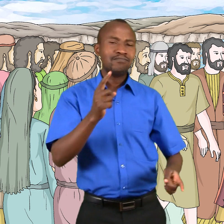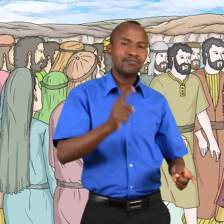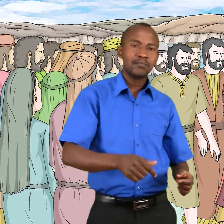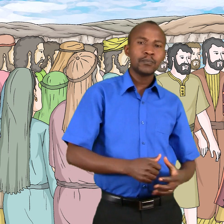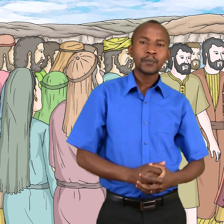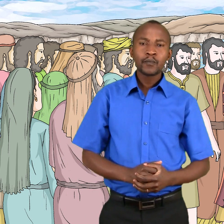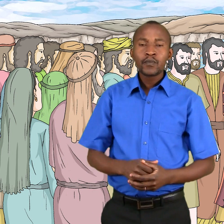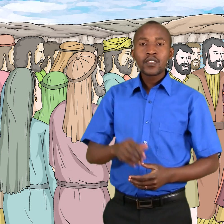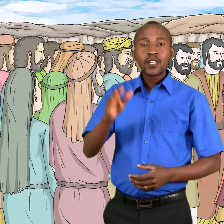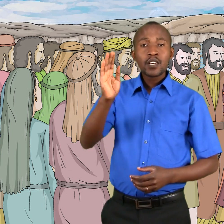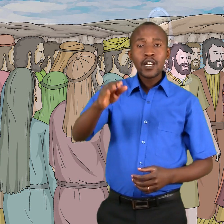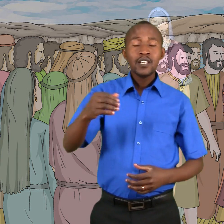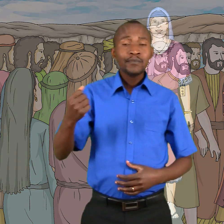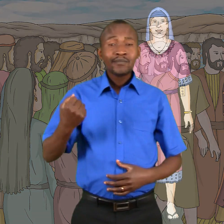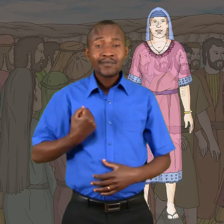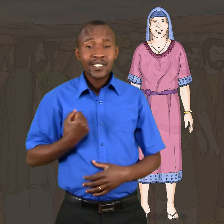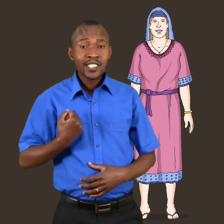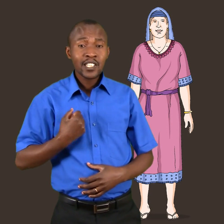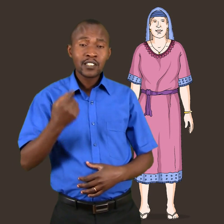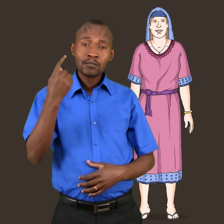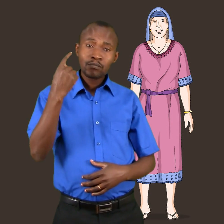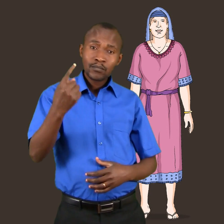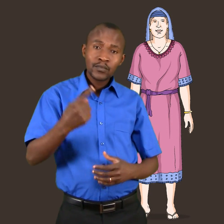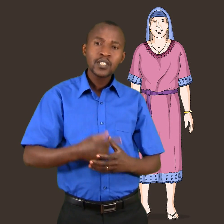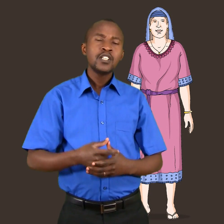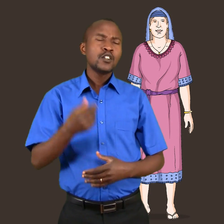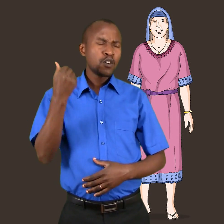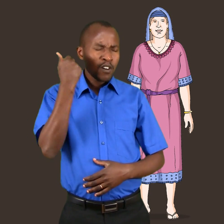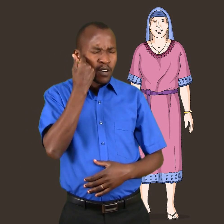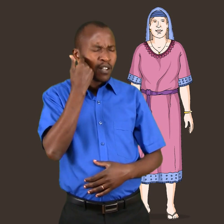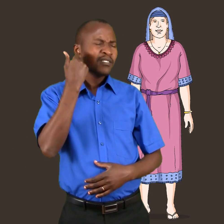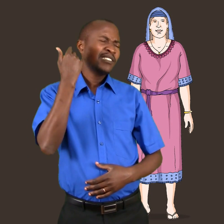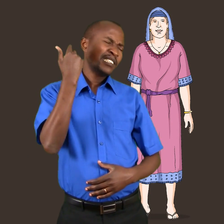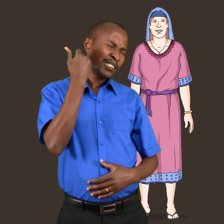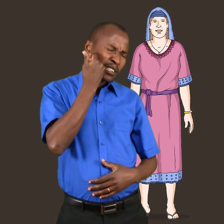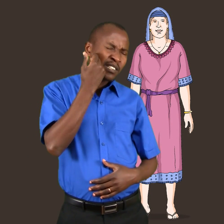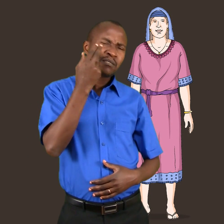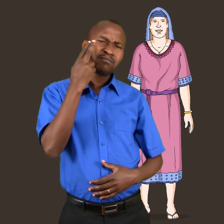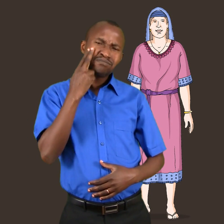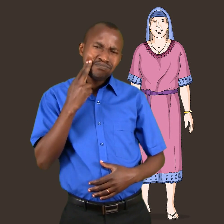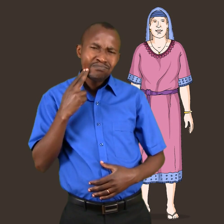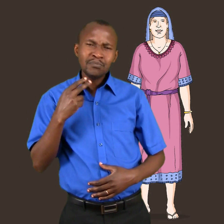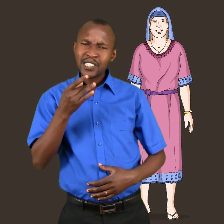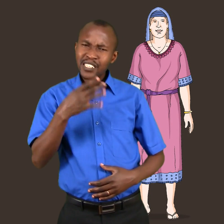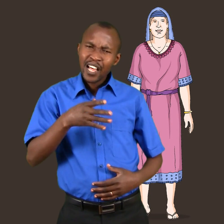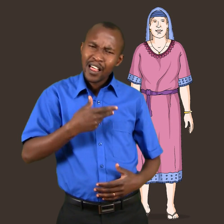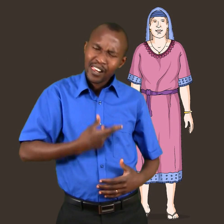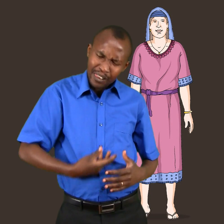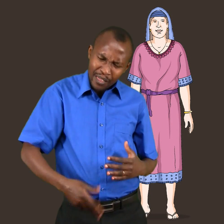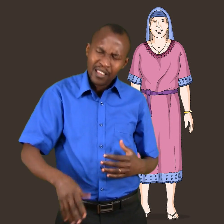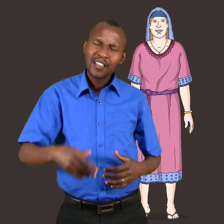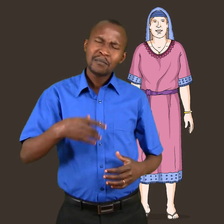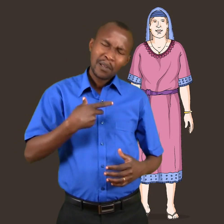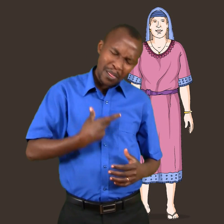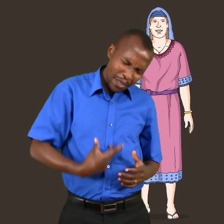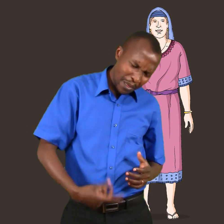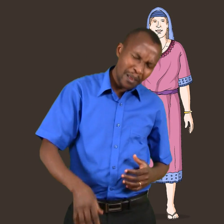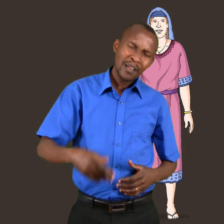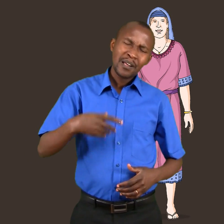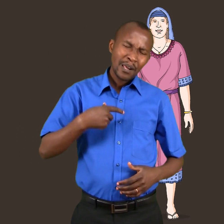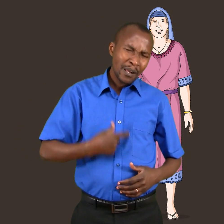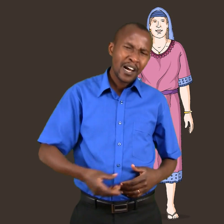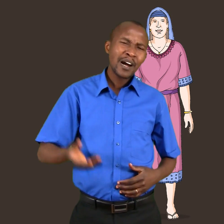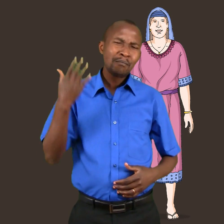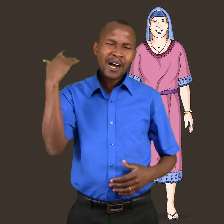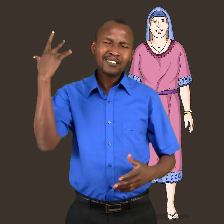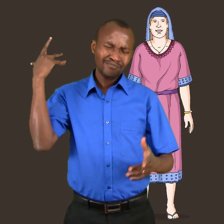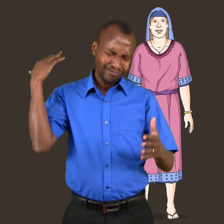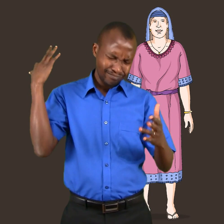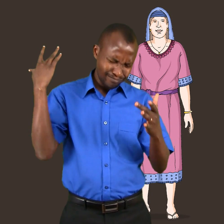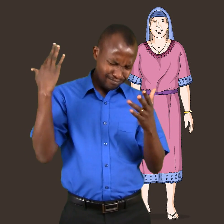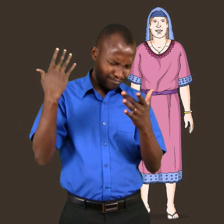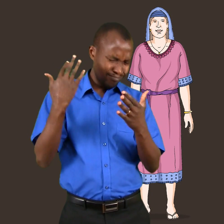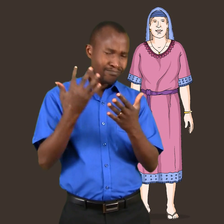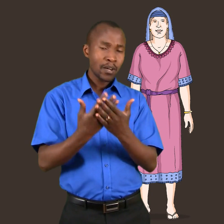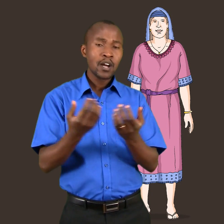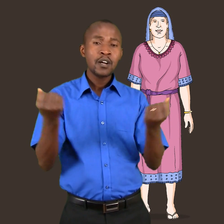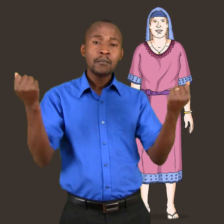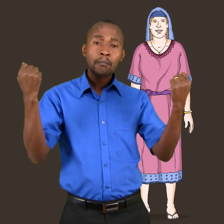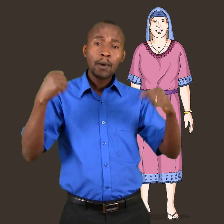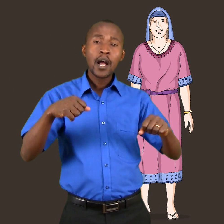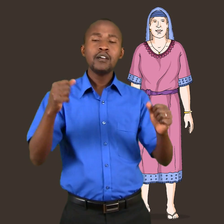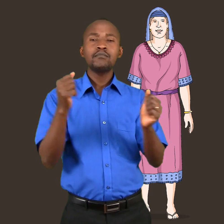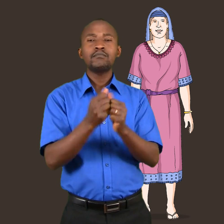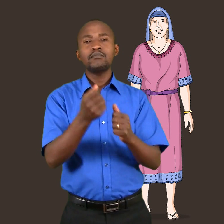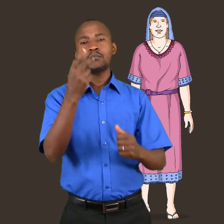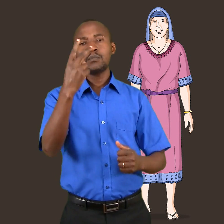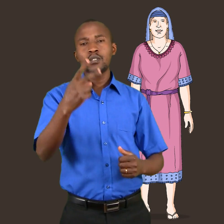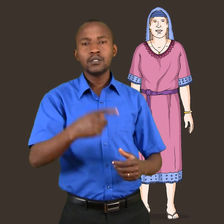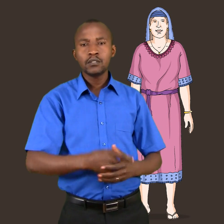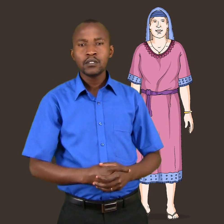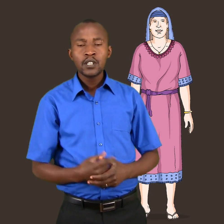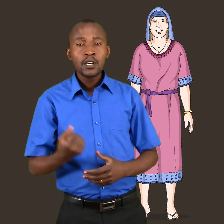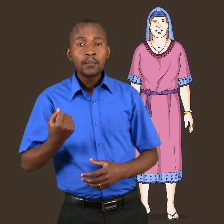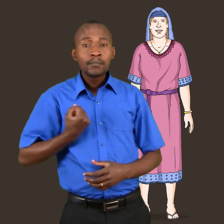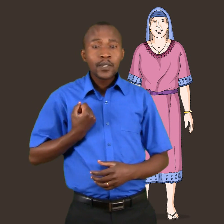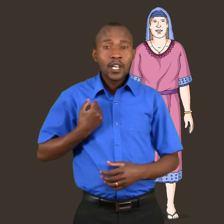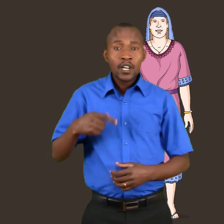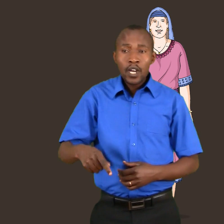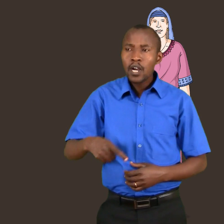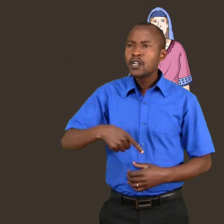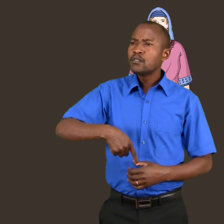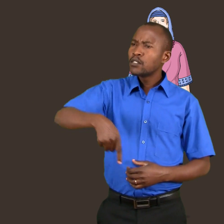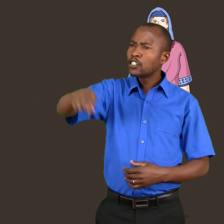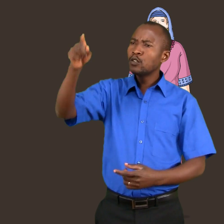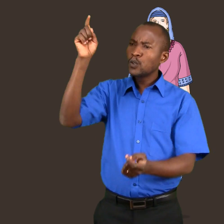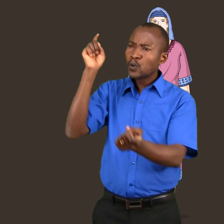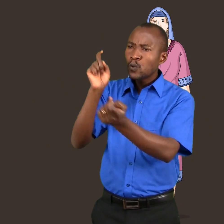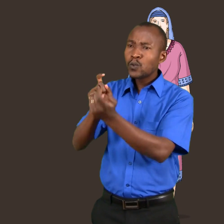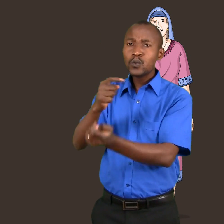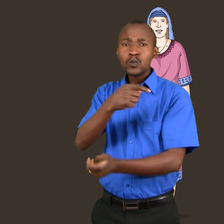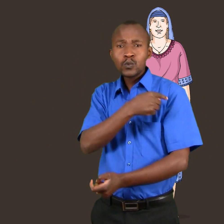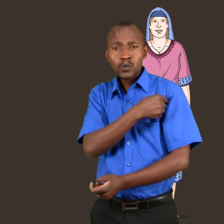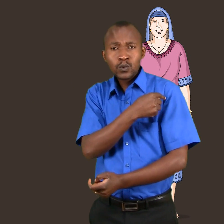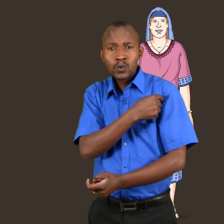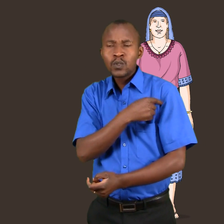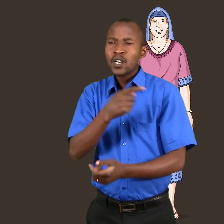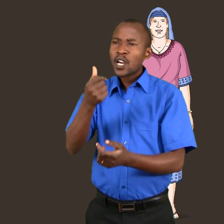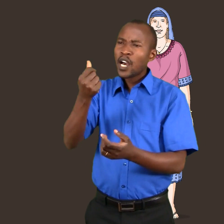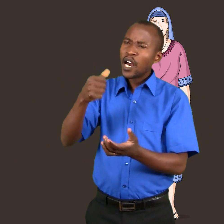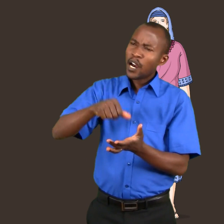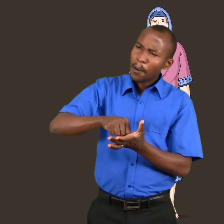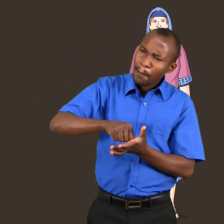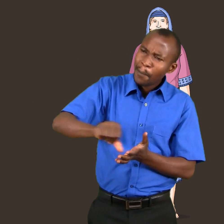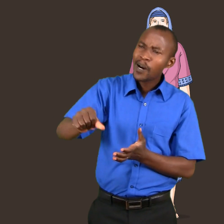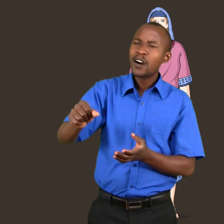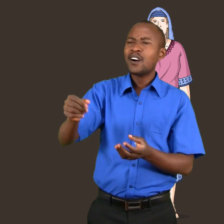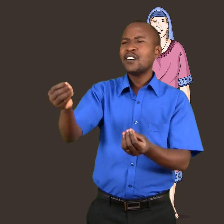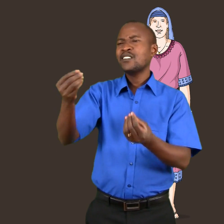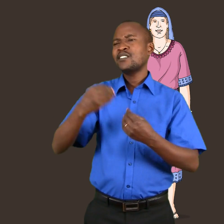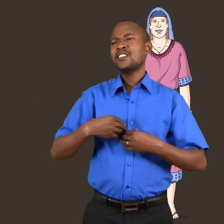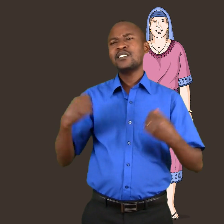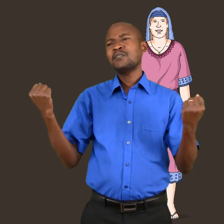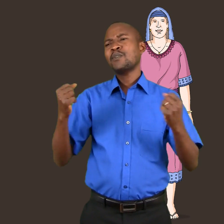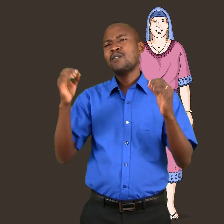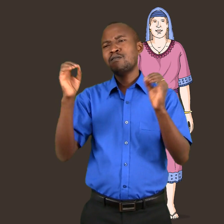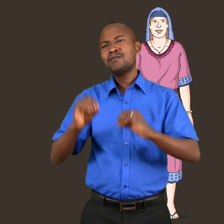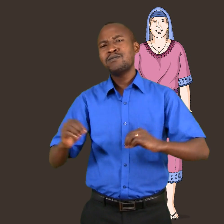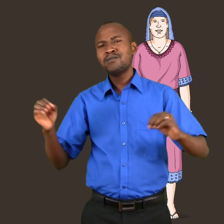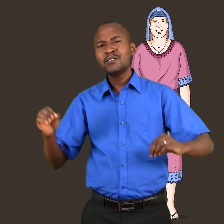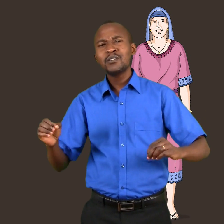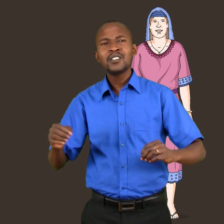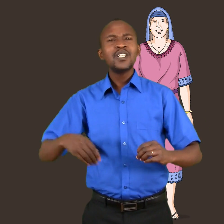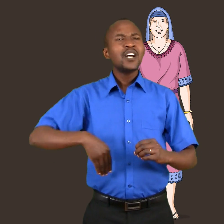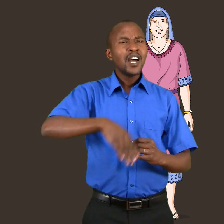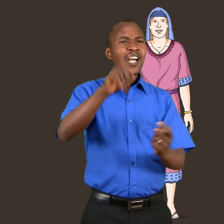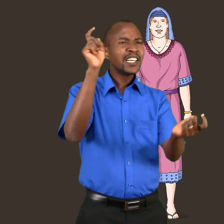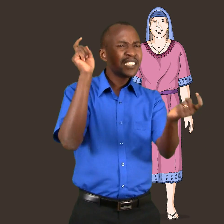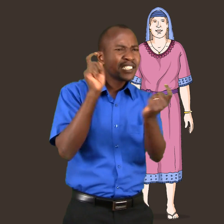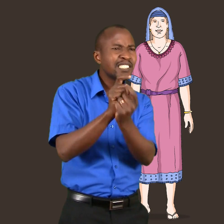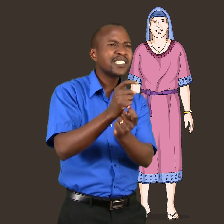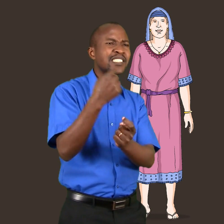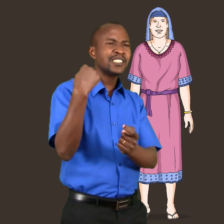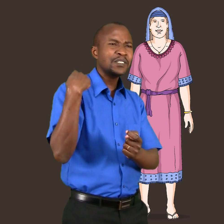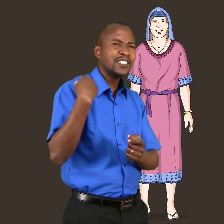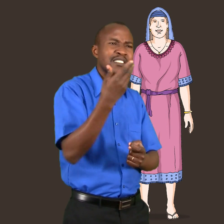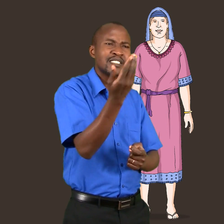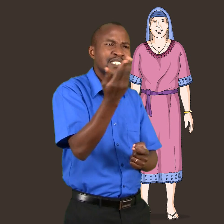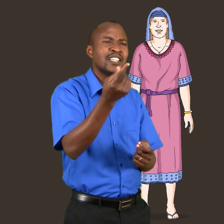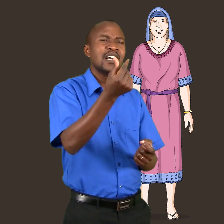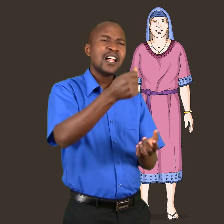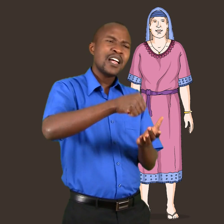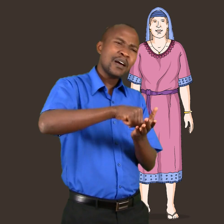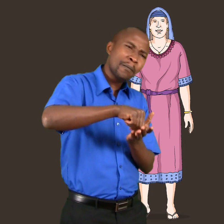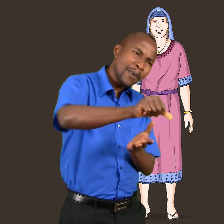And a woman was there who had suffered from bleeding for twelve years.